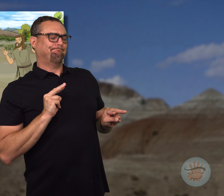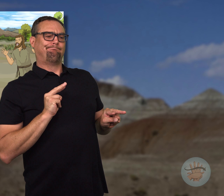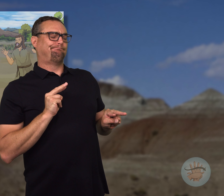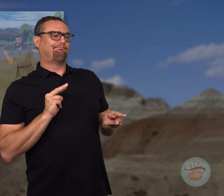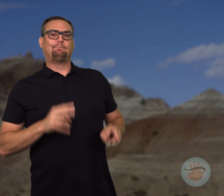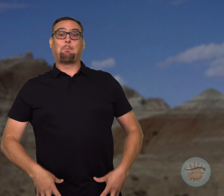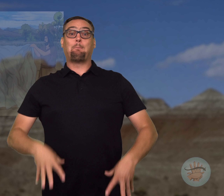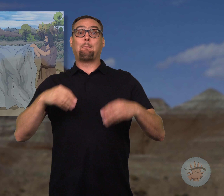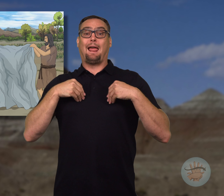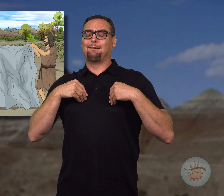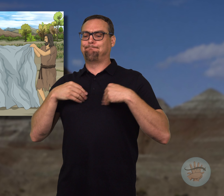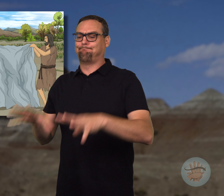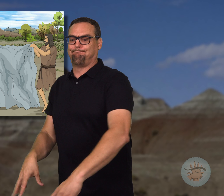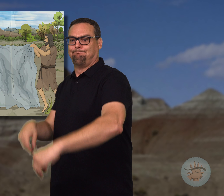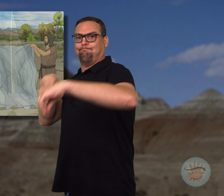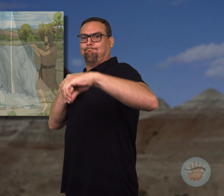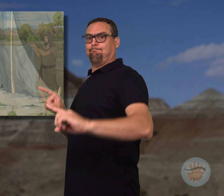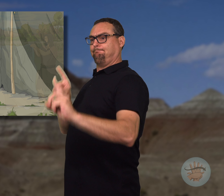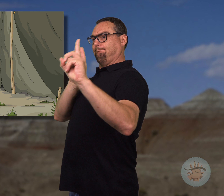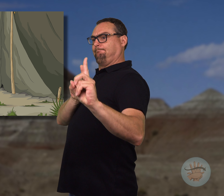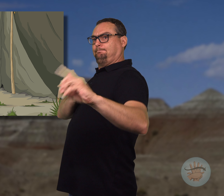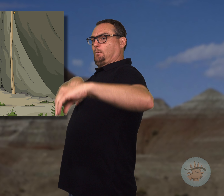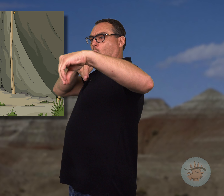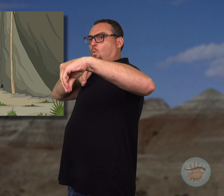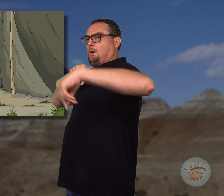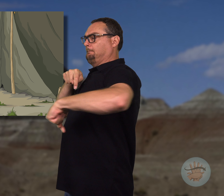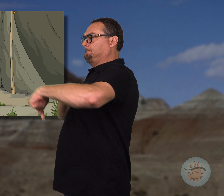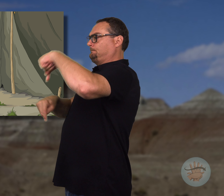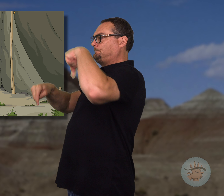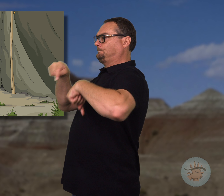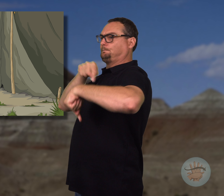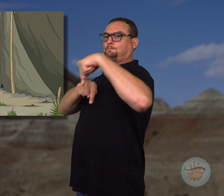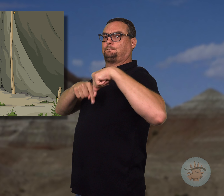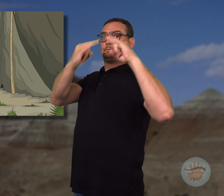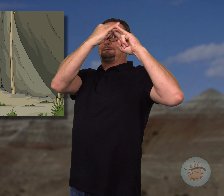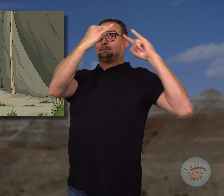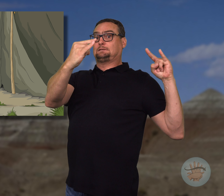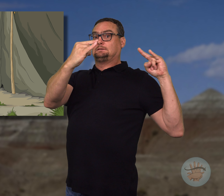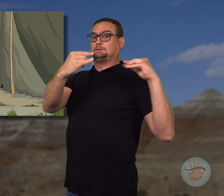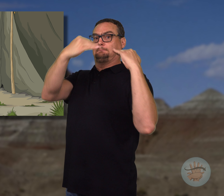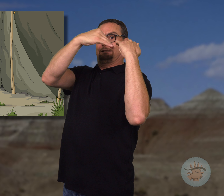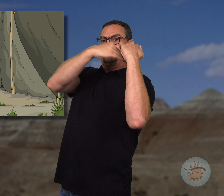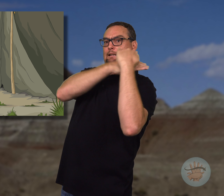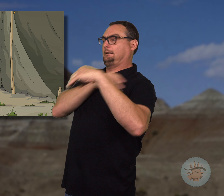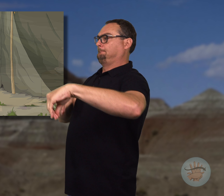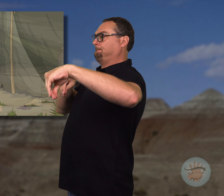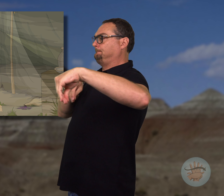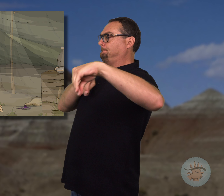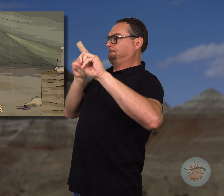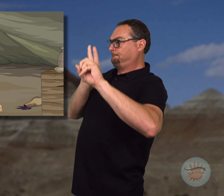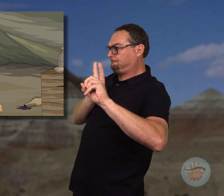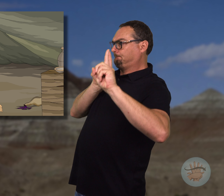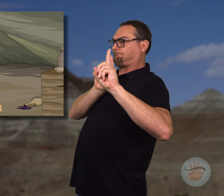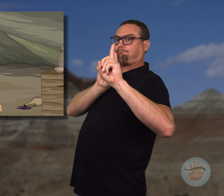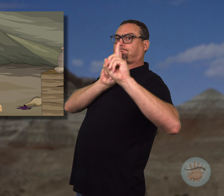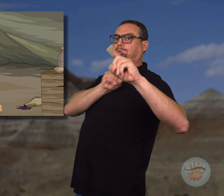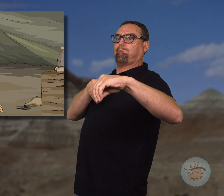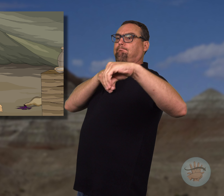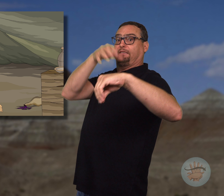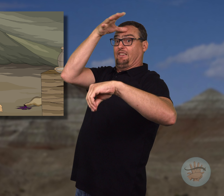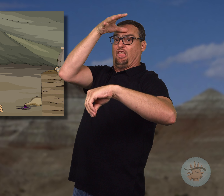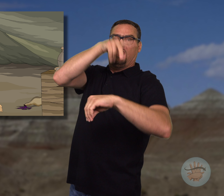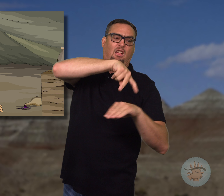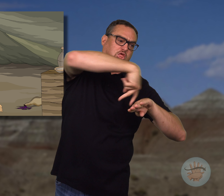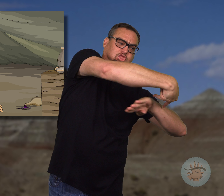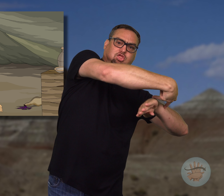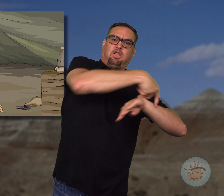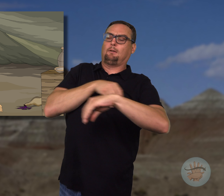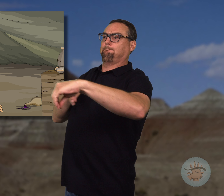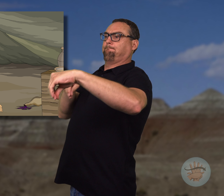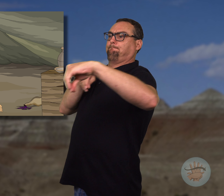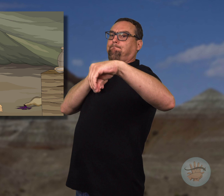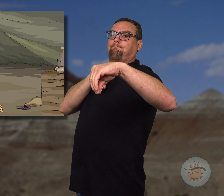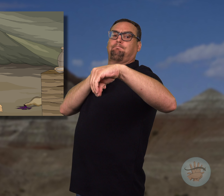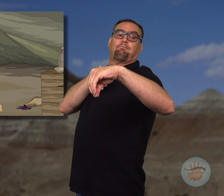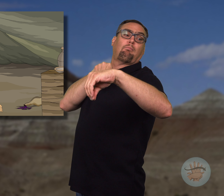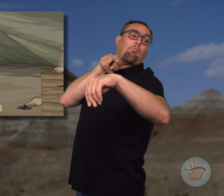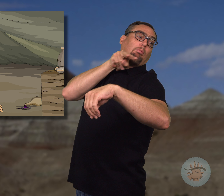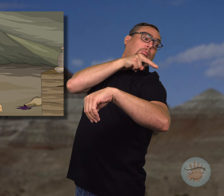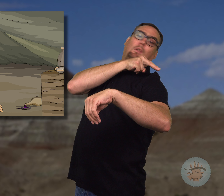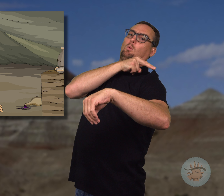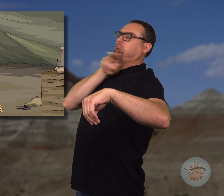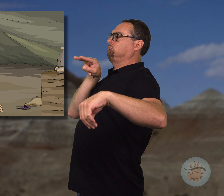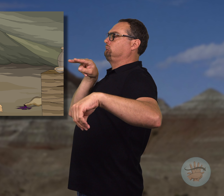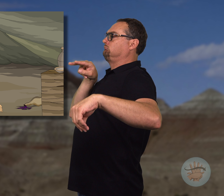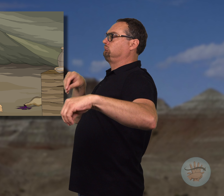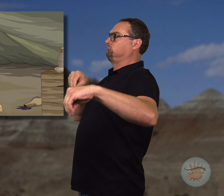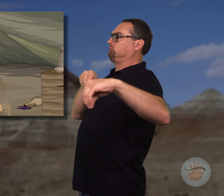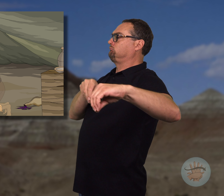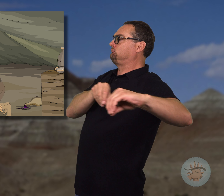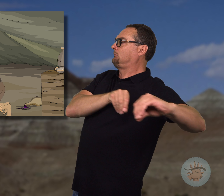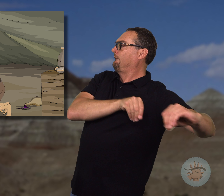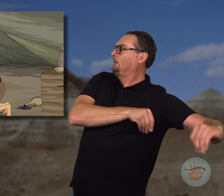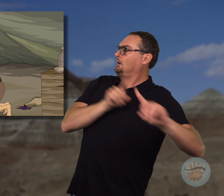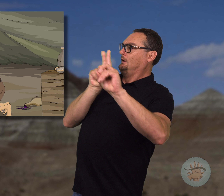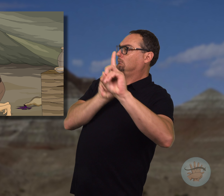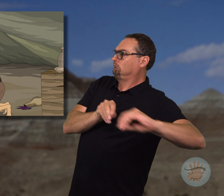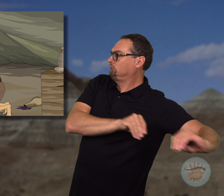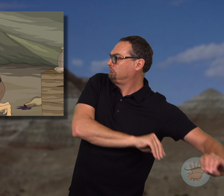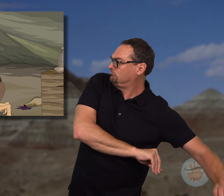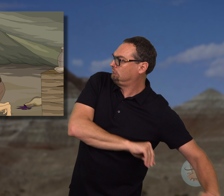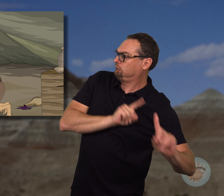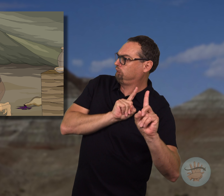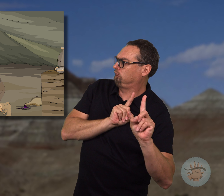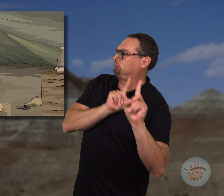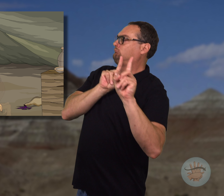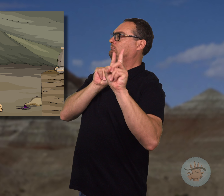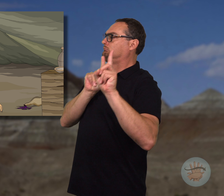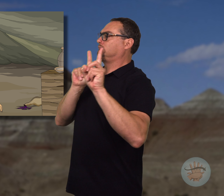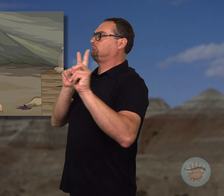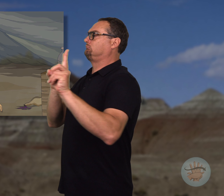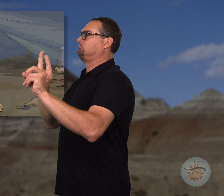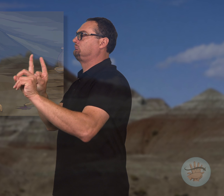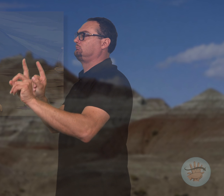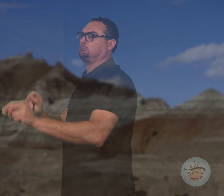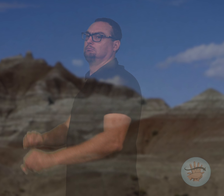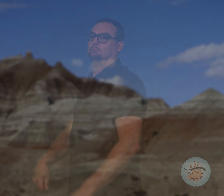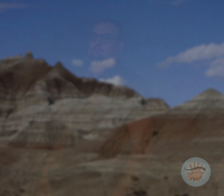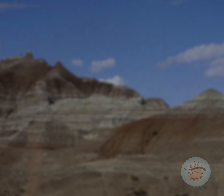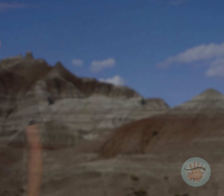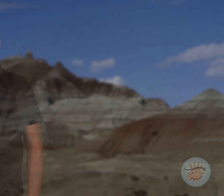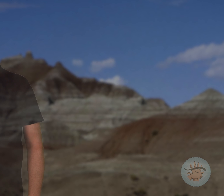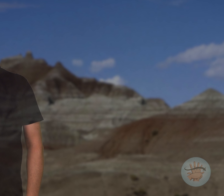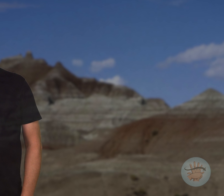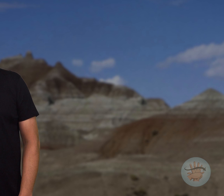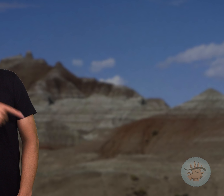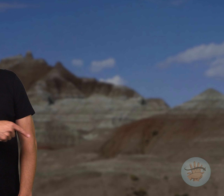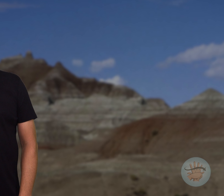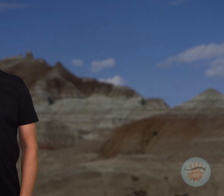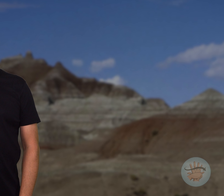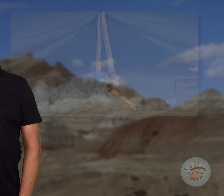Then Shem and Japheth took a garment and placed it across their shoulders, and walking backward, they covered their father’s nakedness. Their faces were turned away so that they did not see their father’s nakedness.